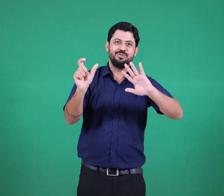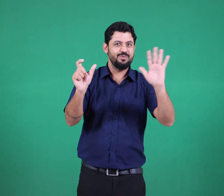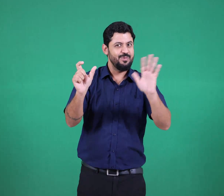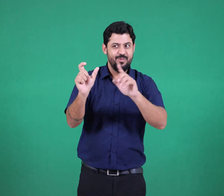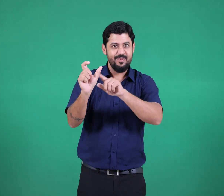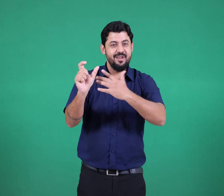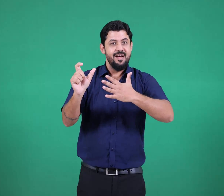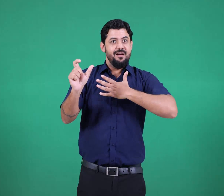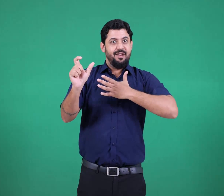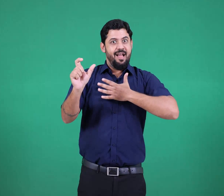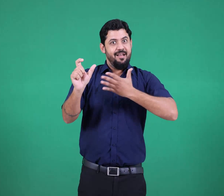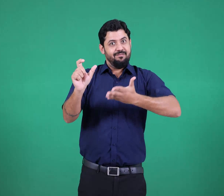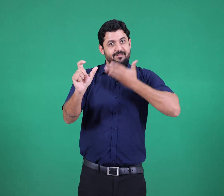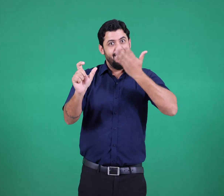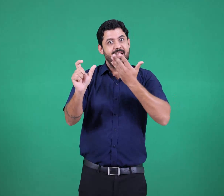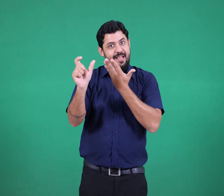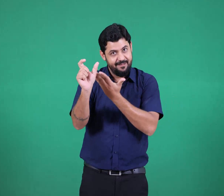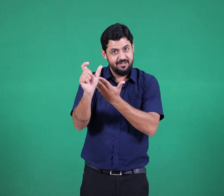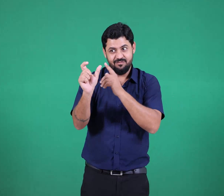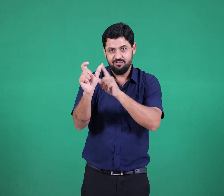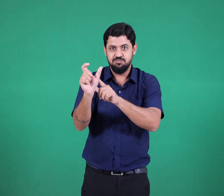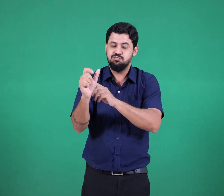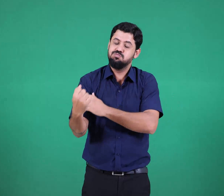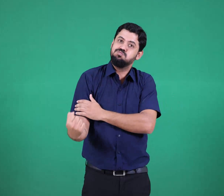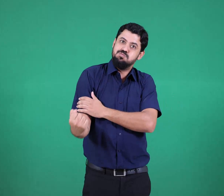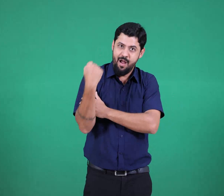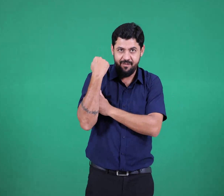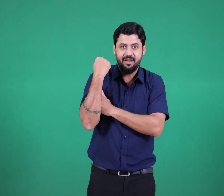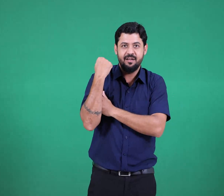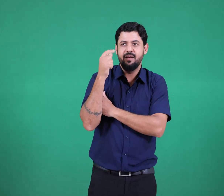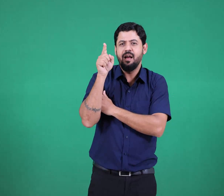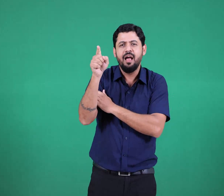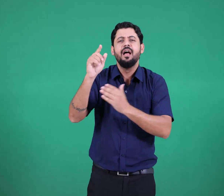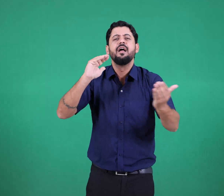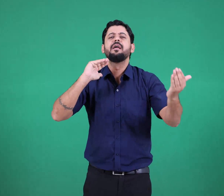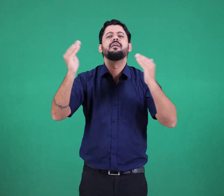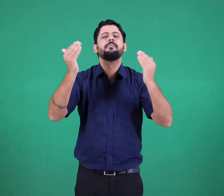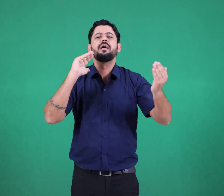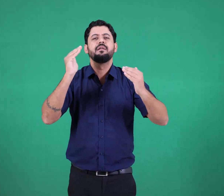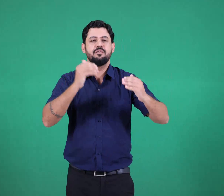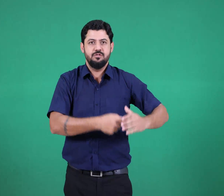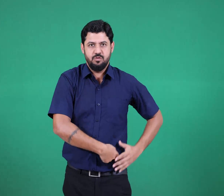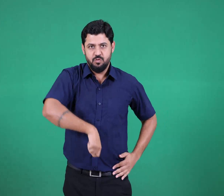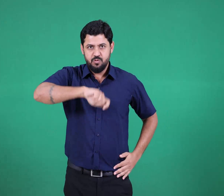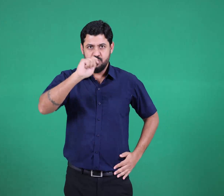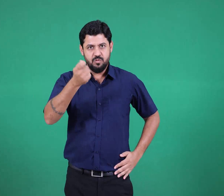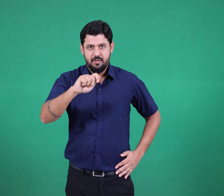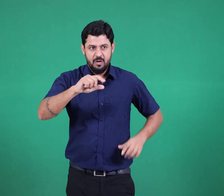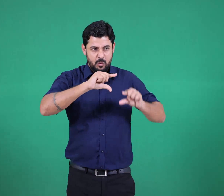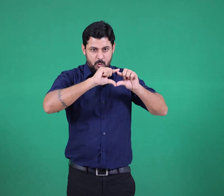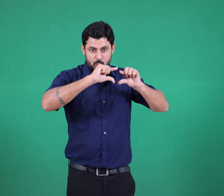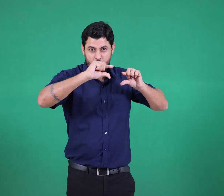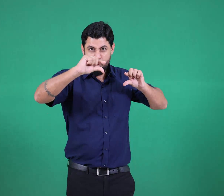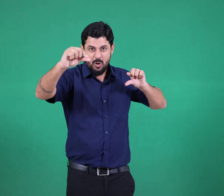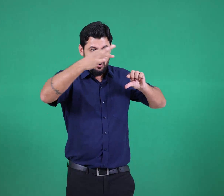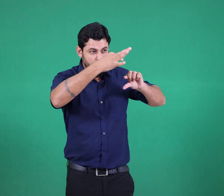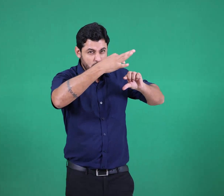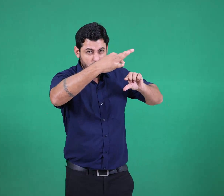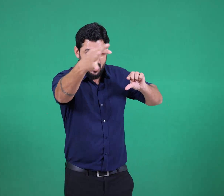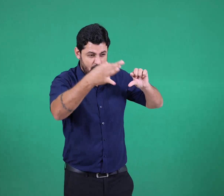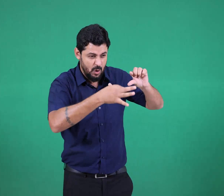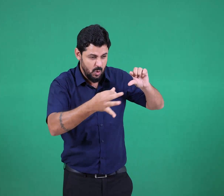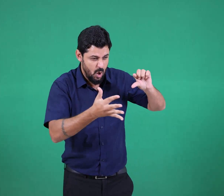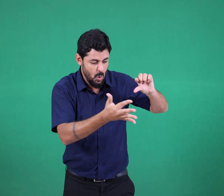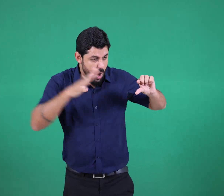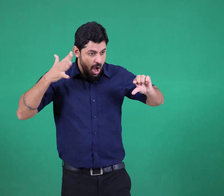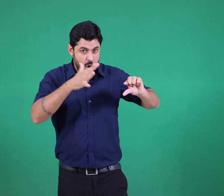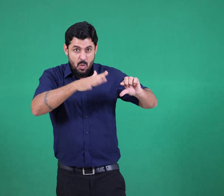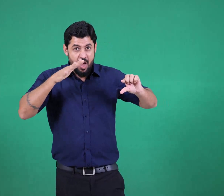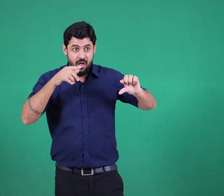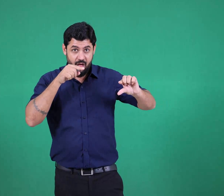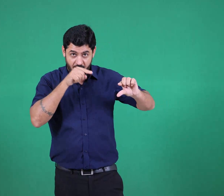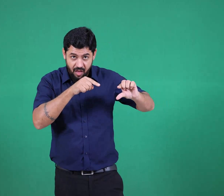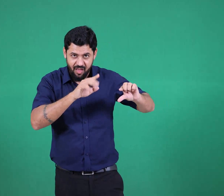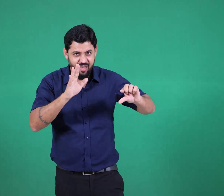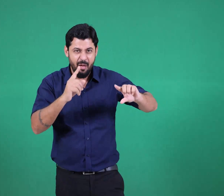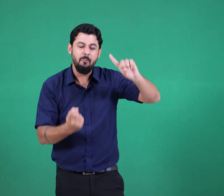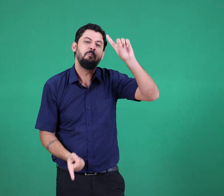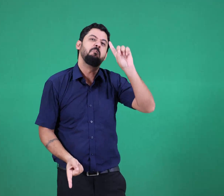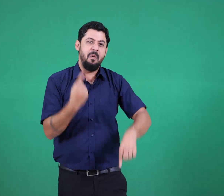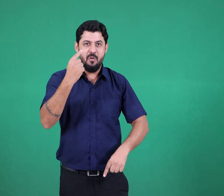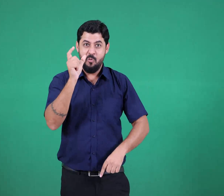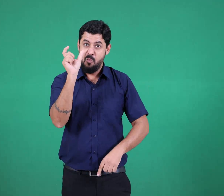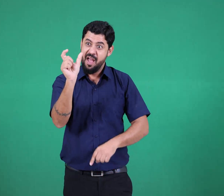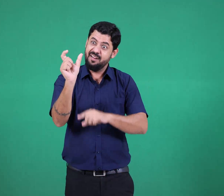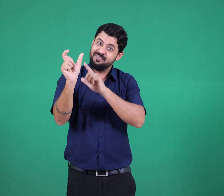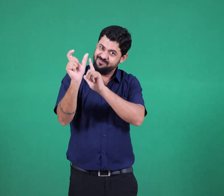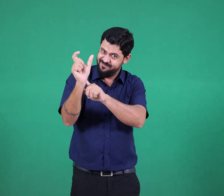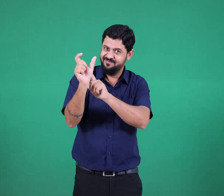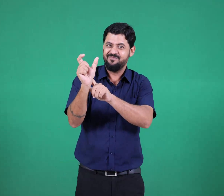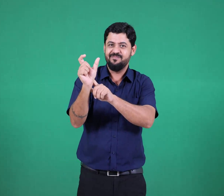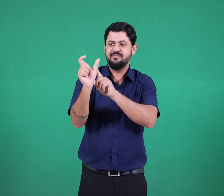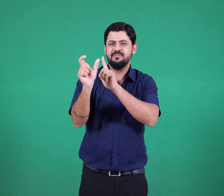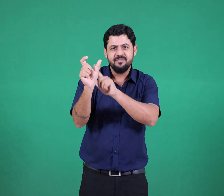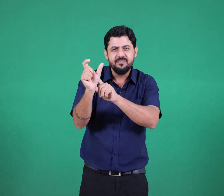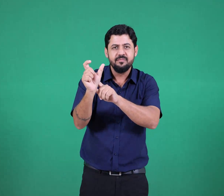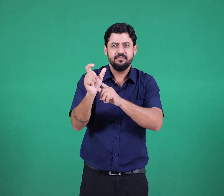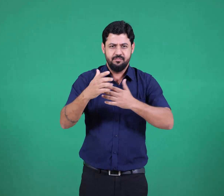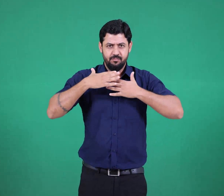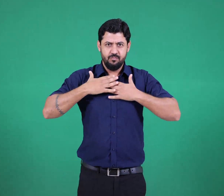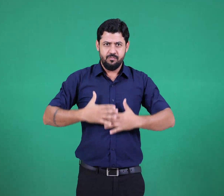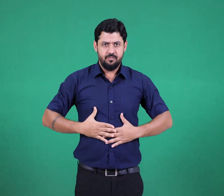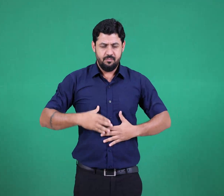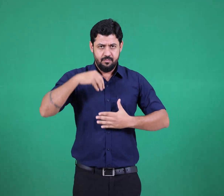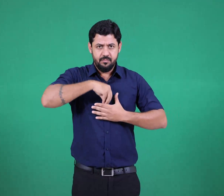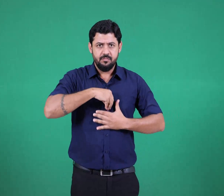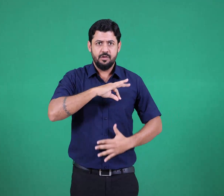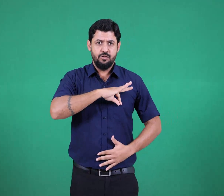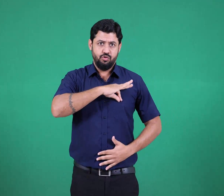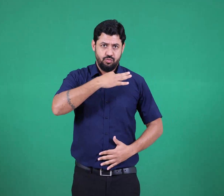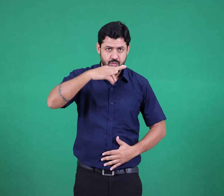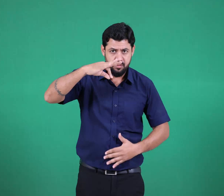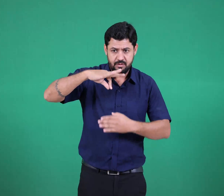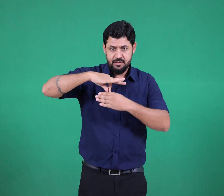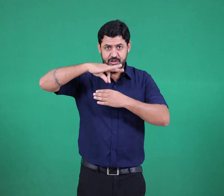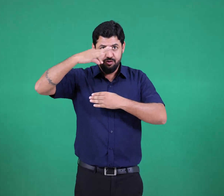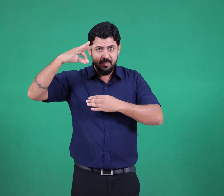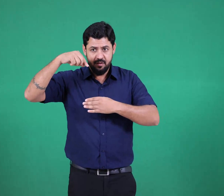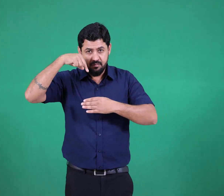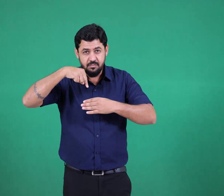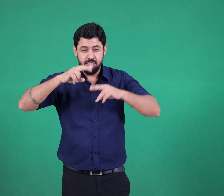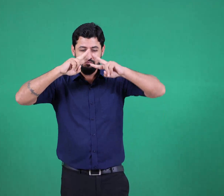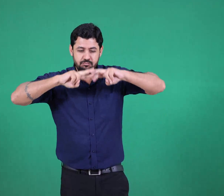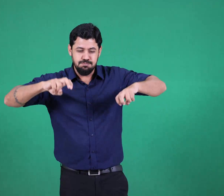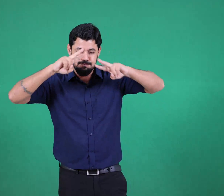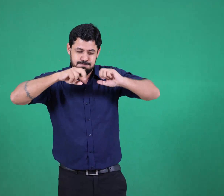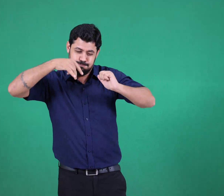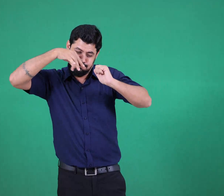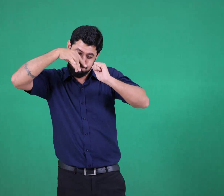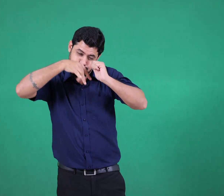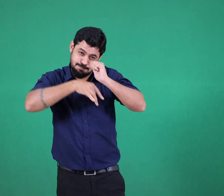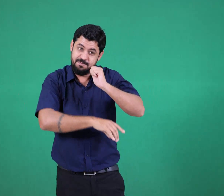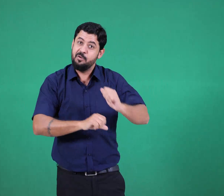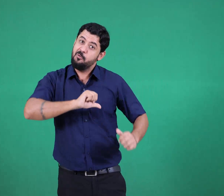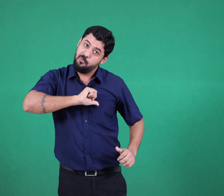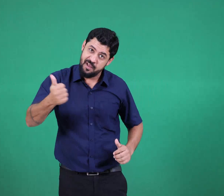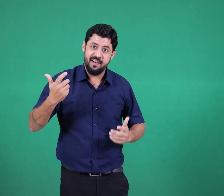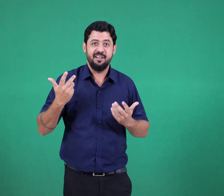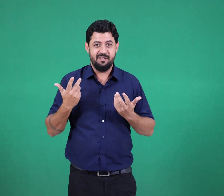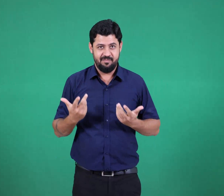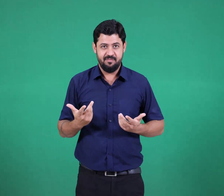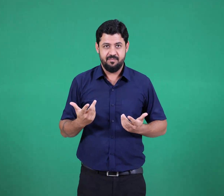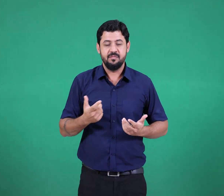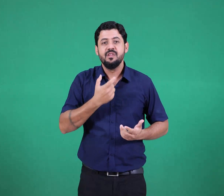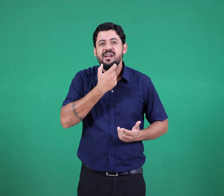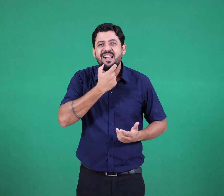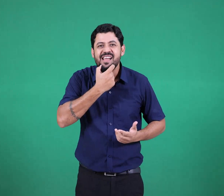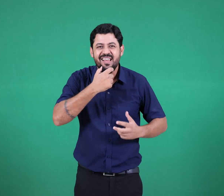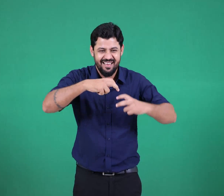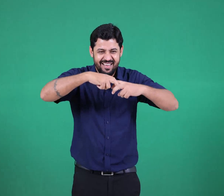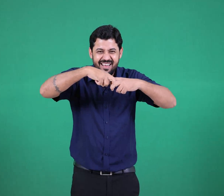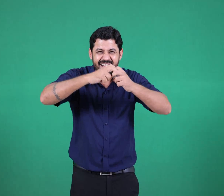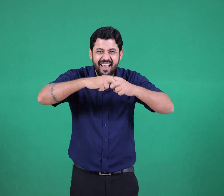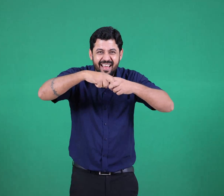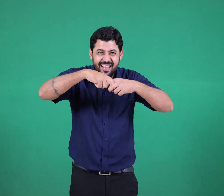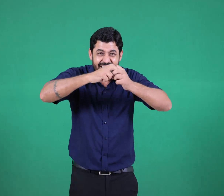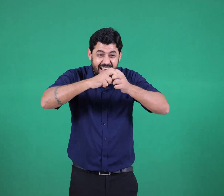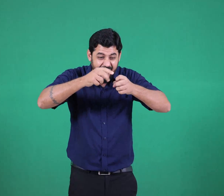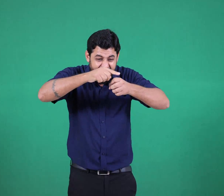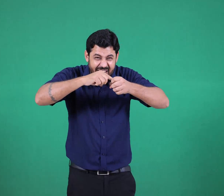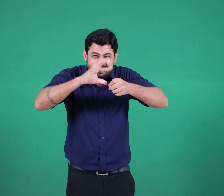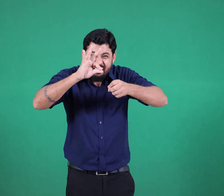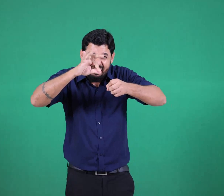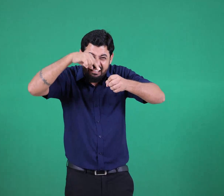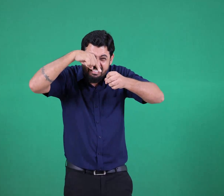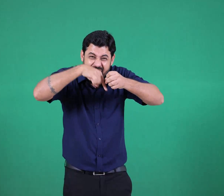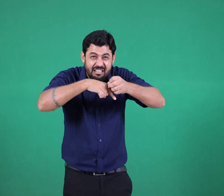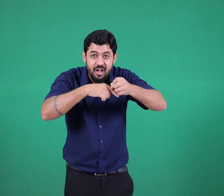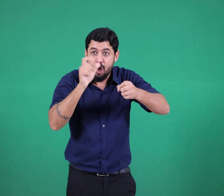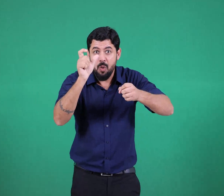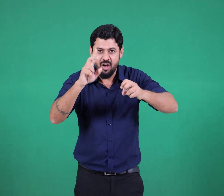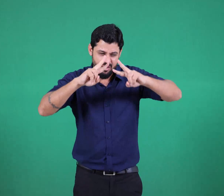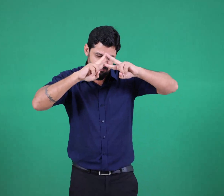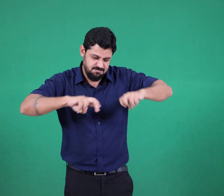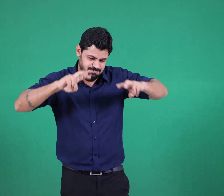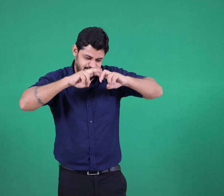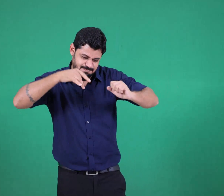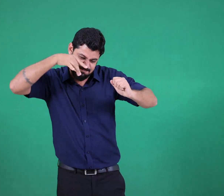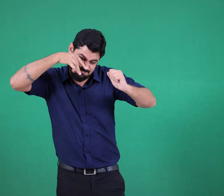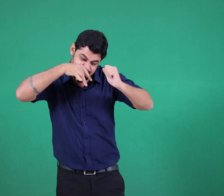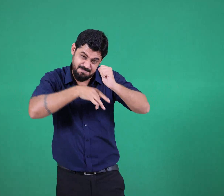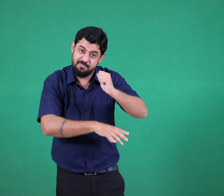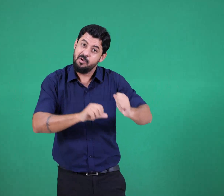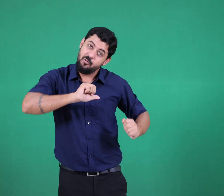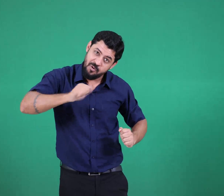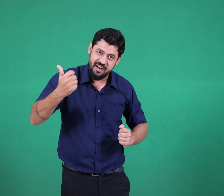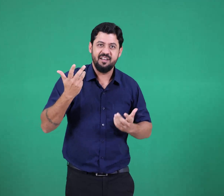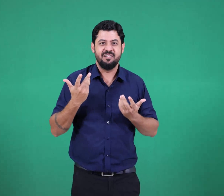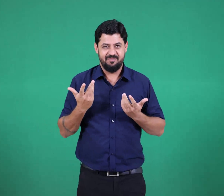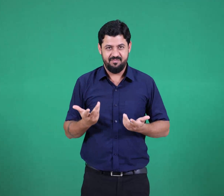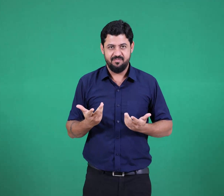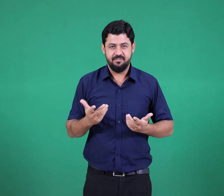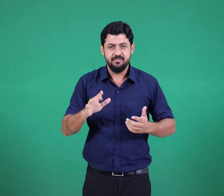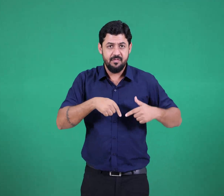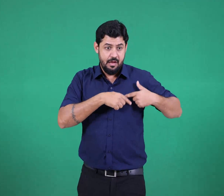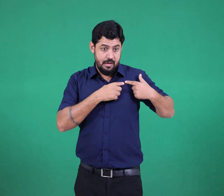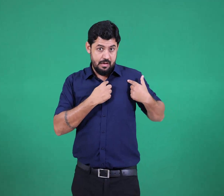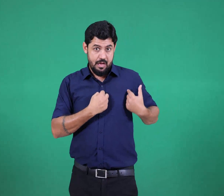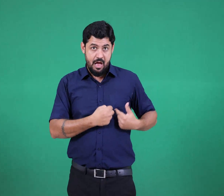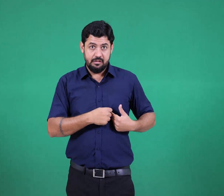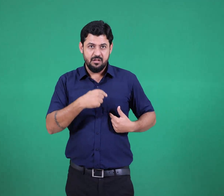Sharper than any double-edged sword, it pierces even to dividing soul and spirit, joints and marrow.